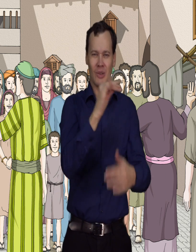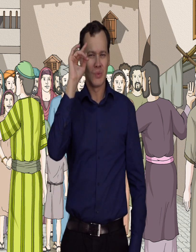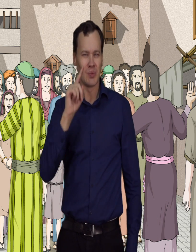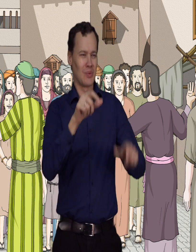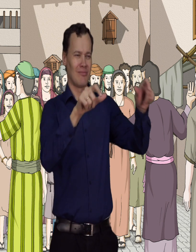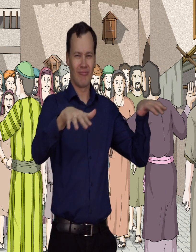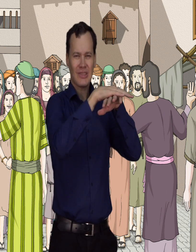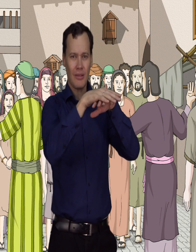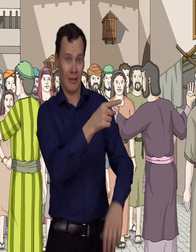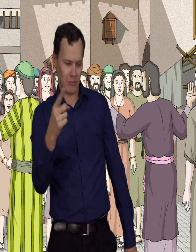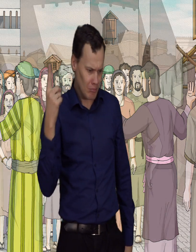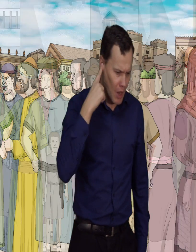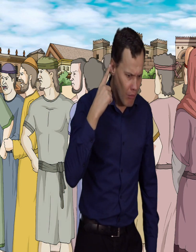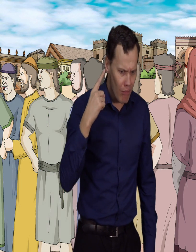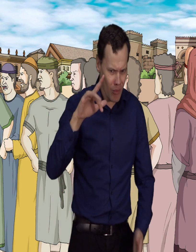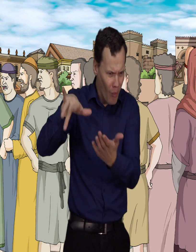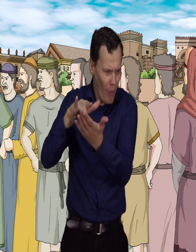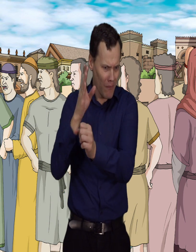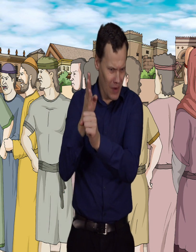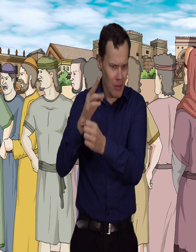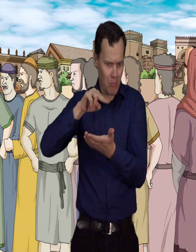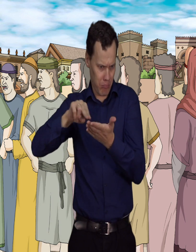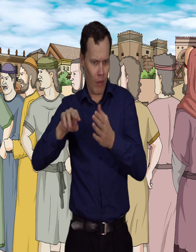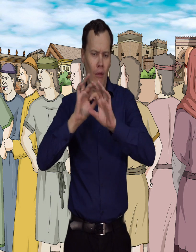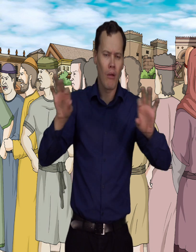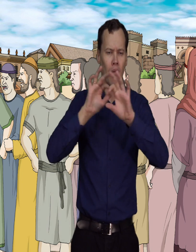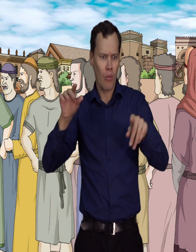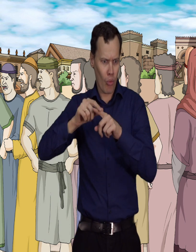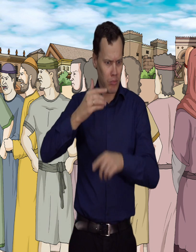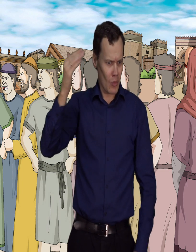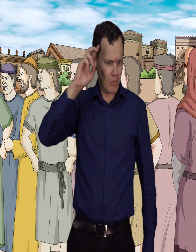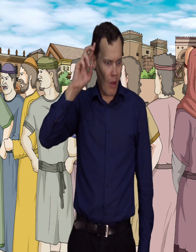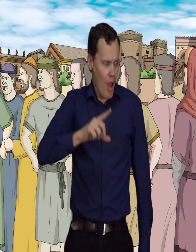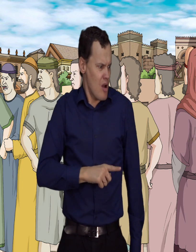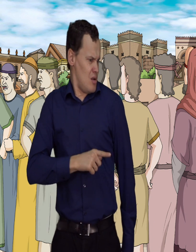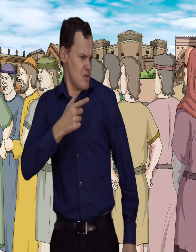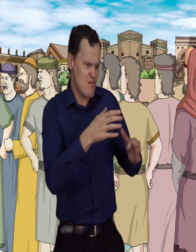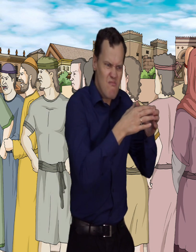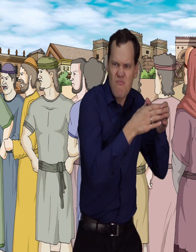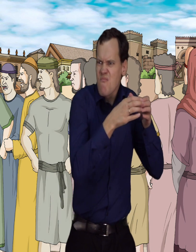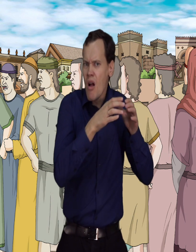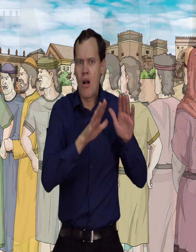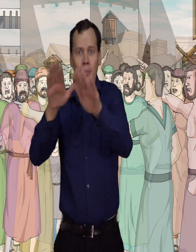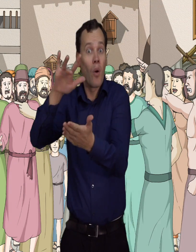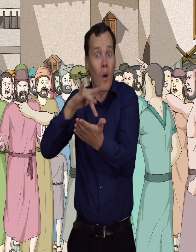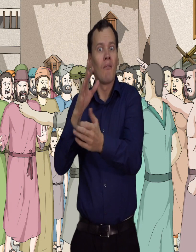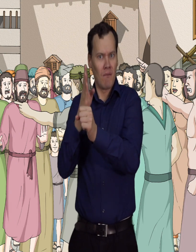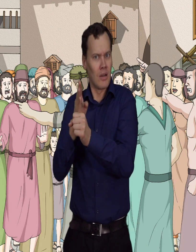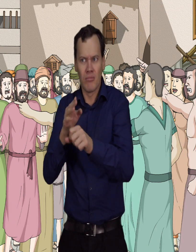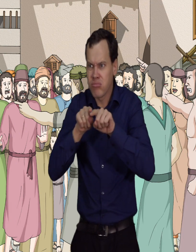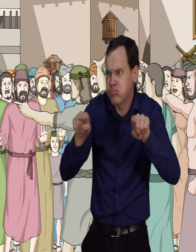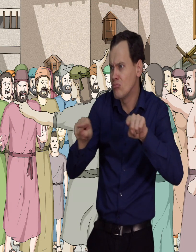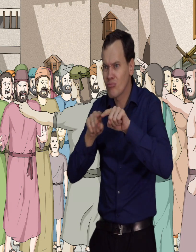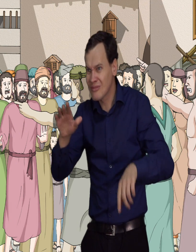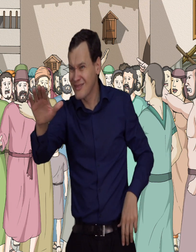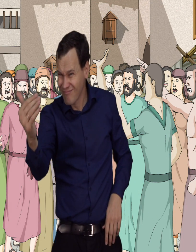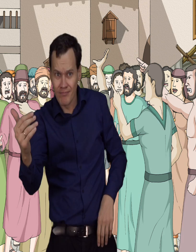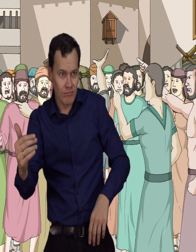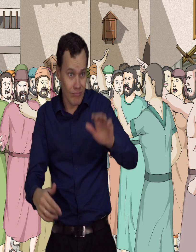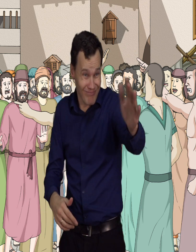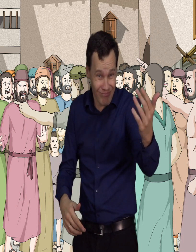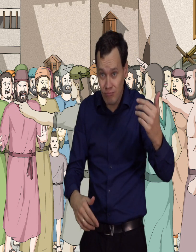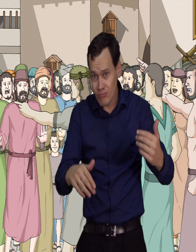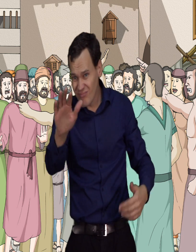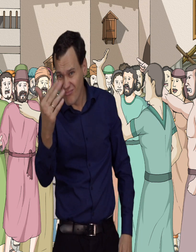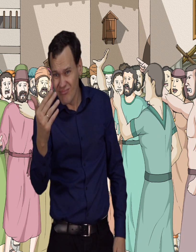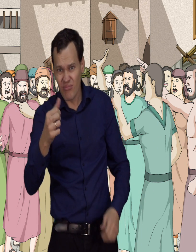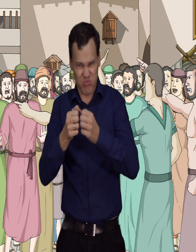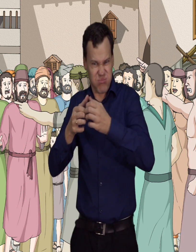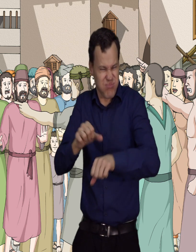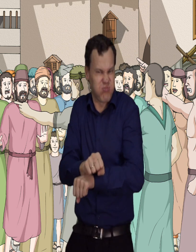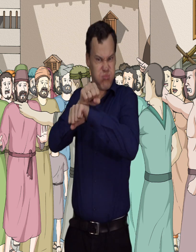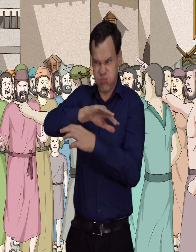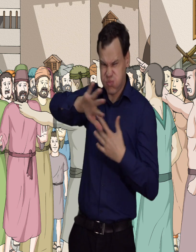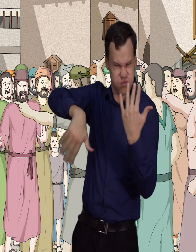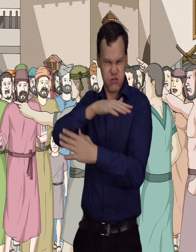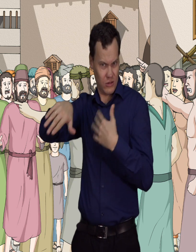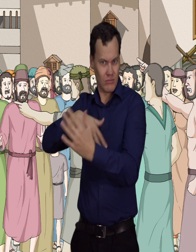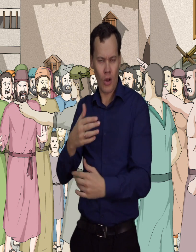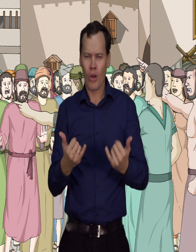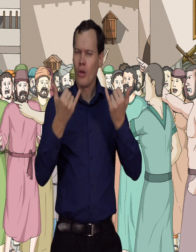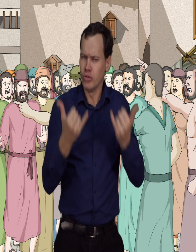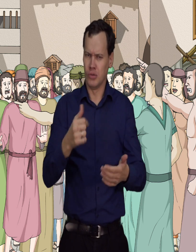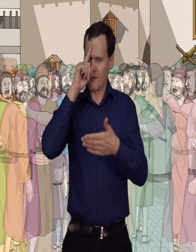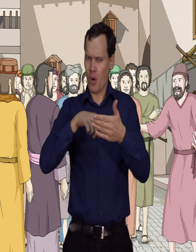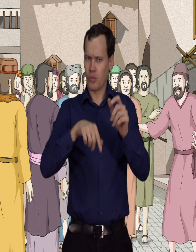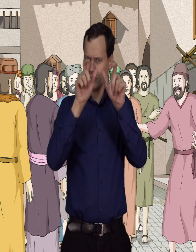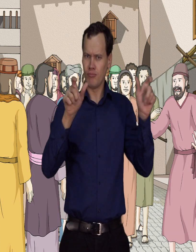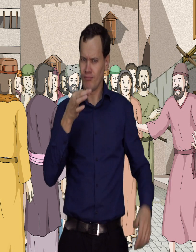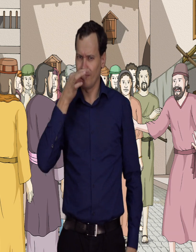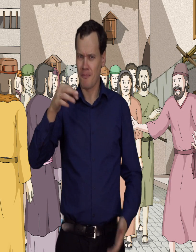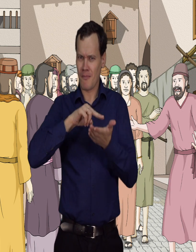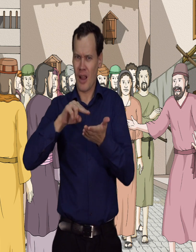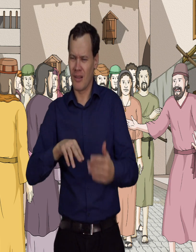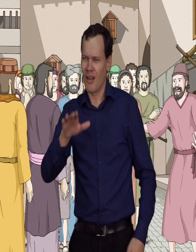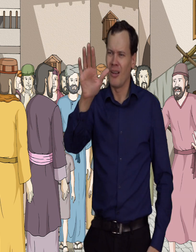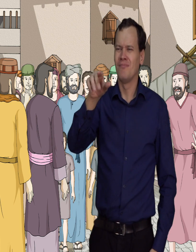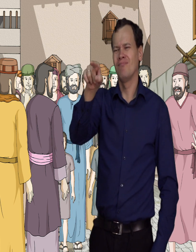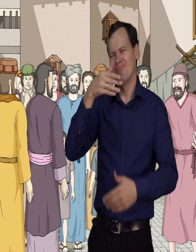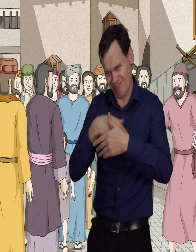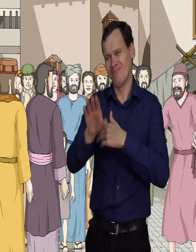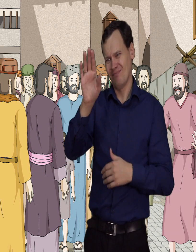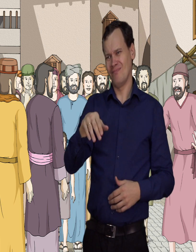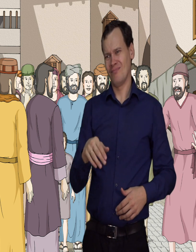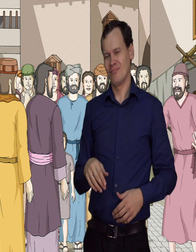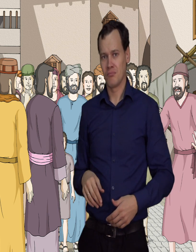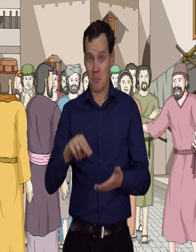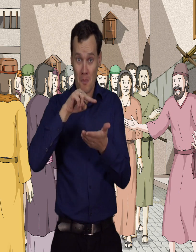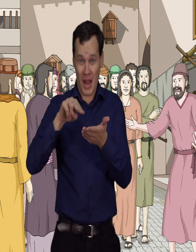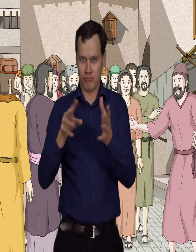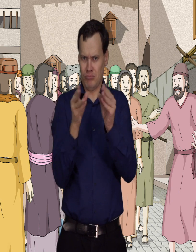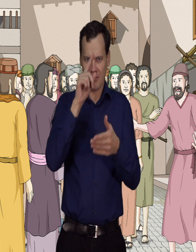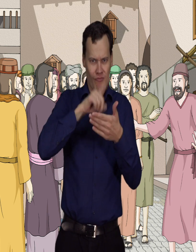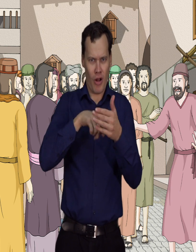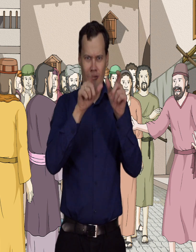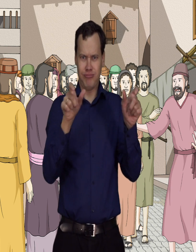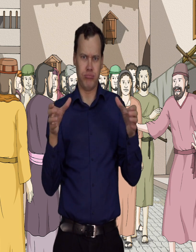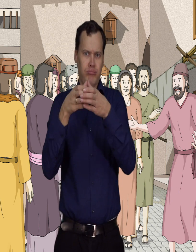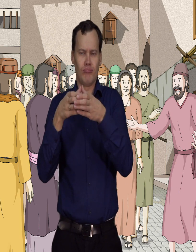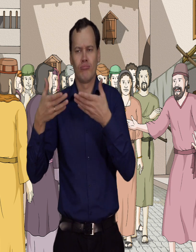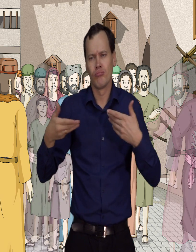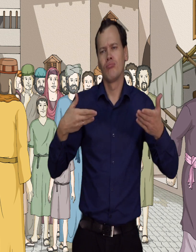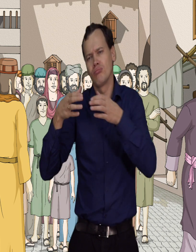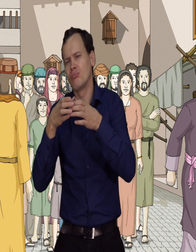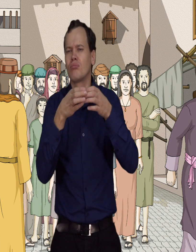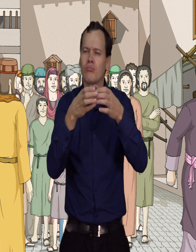But when the Jews from Thessalonica learned that Paul was also proclaiming the word of God in Berea, they went there themselves to incite and agitate the crowds.